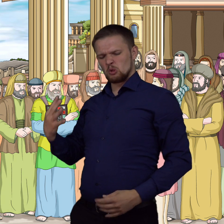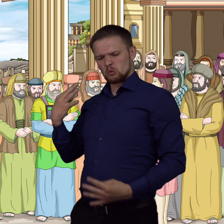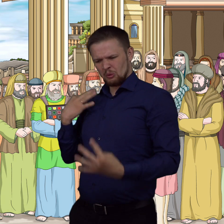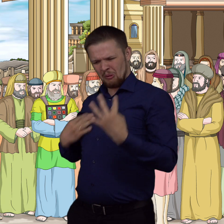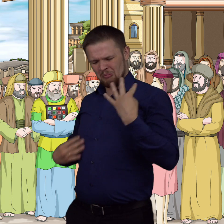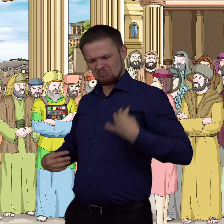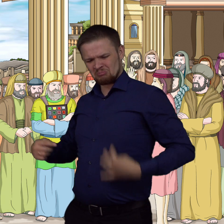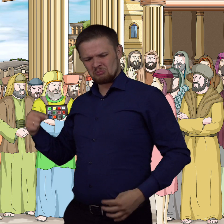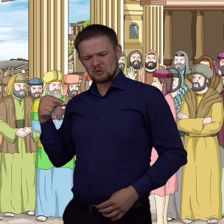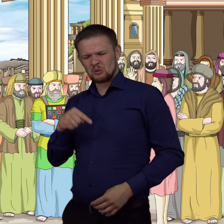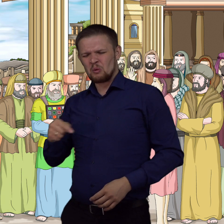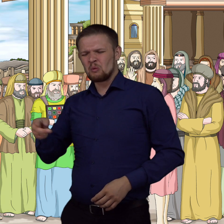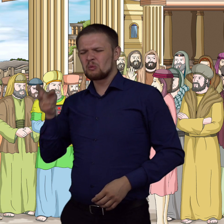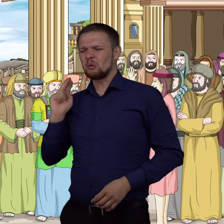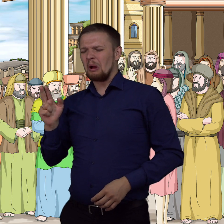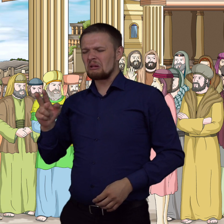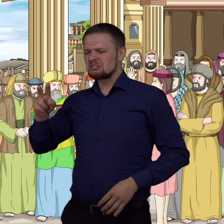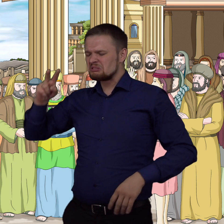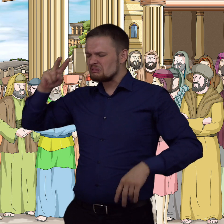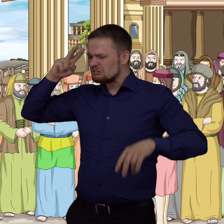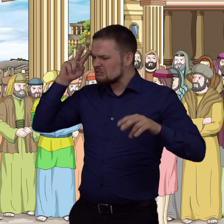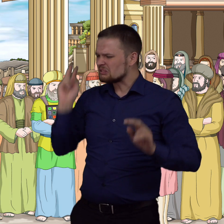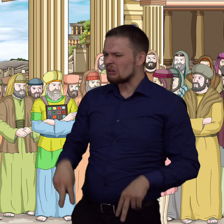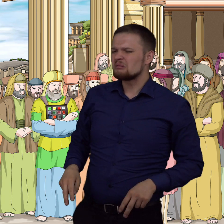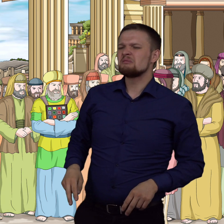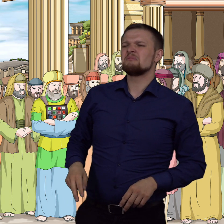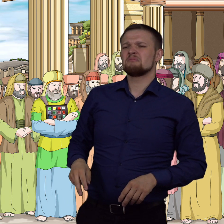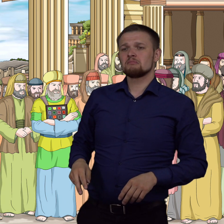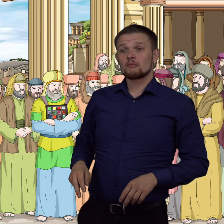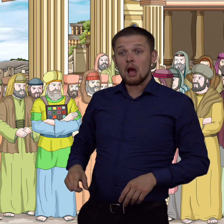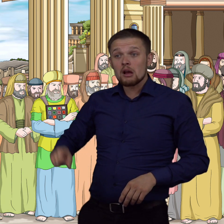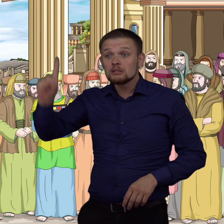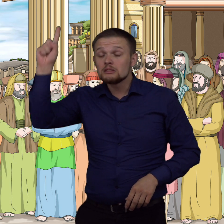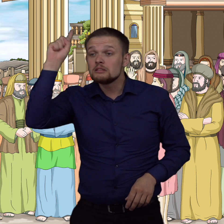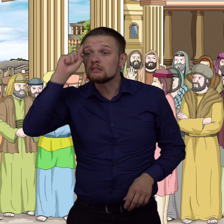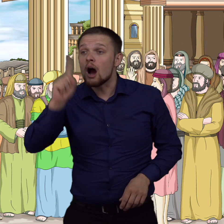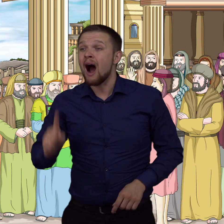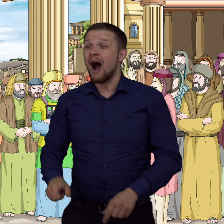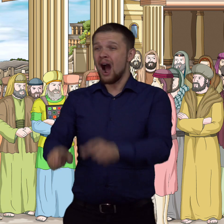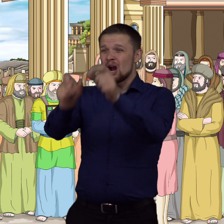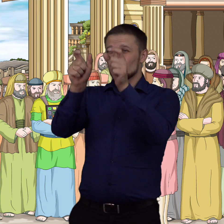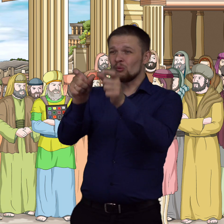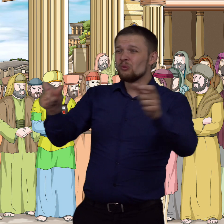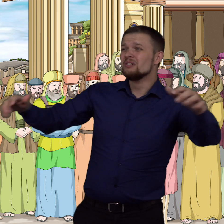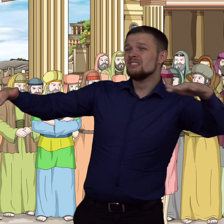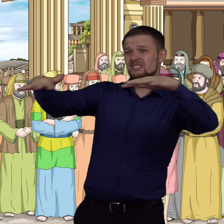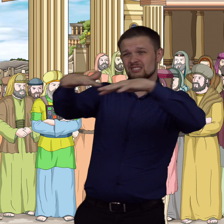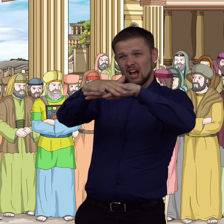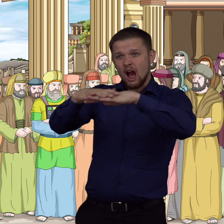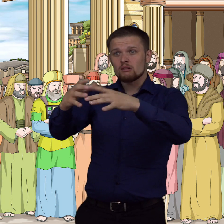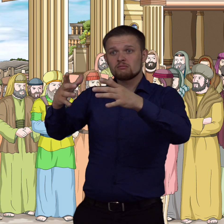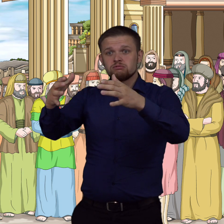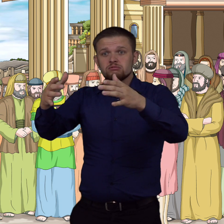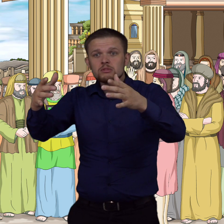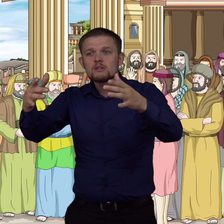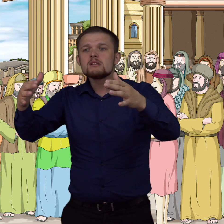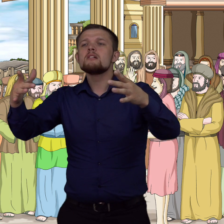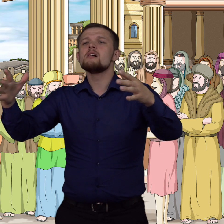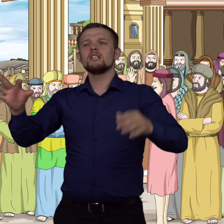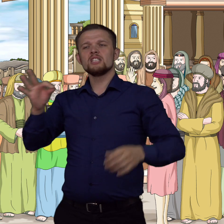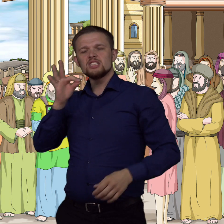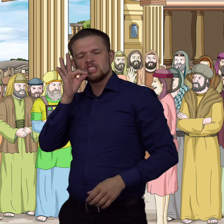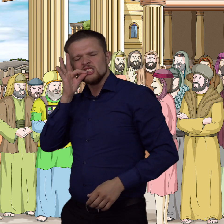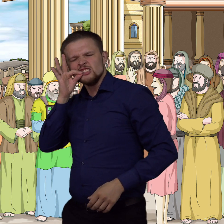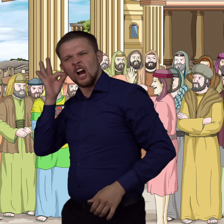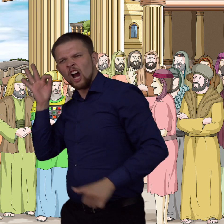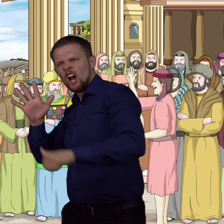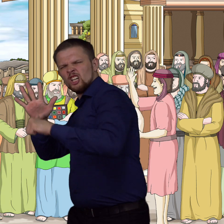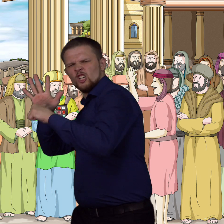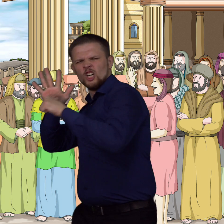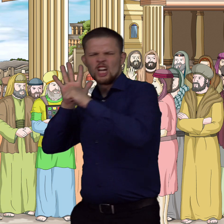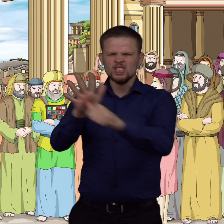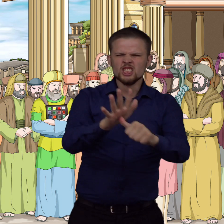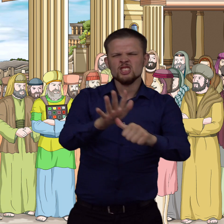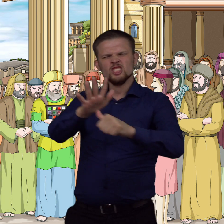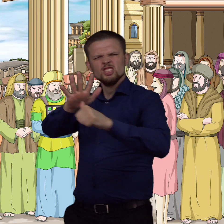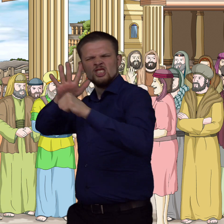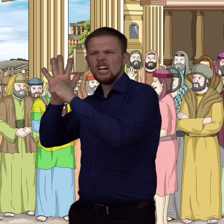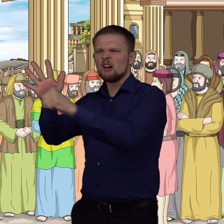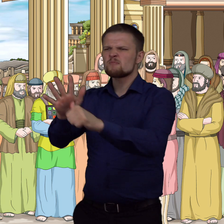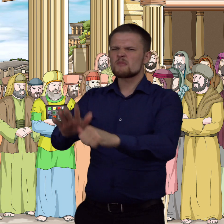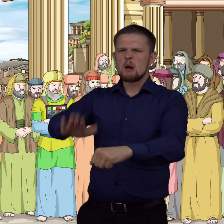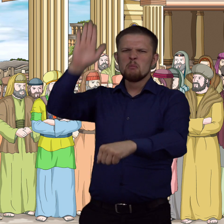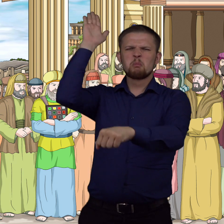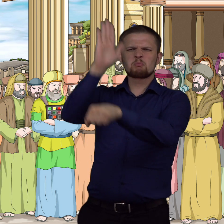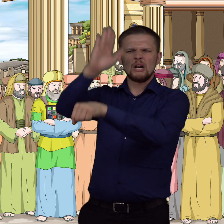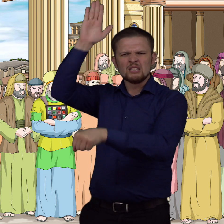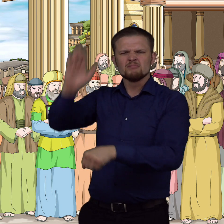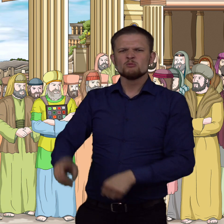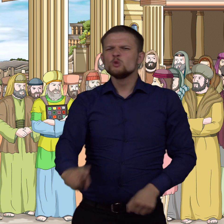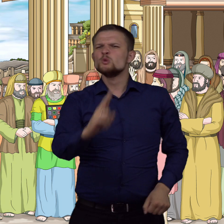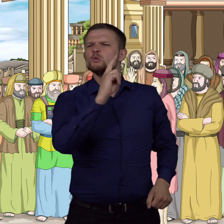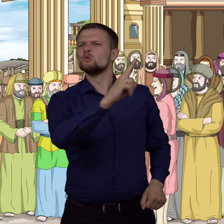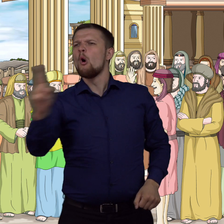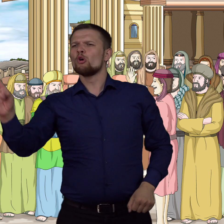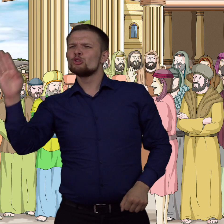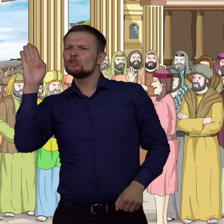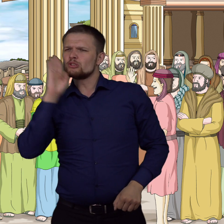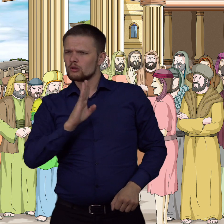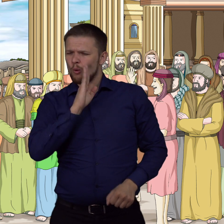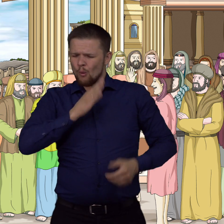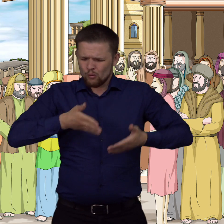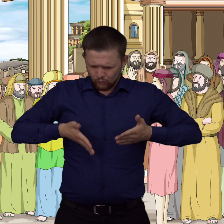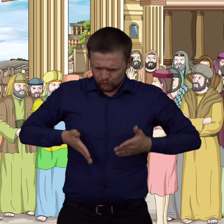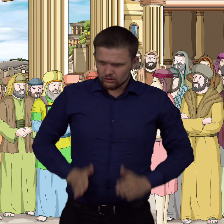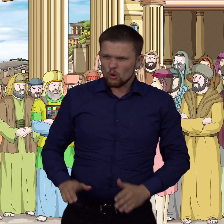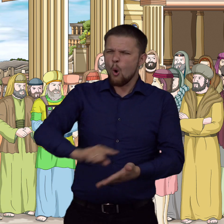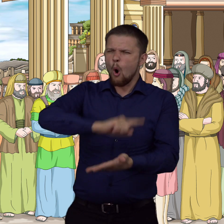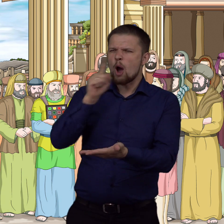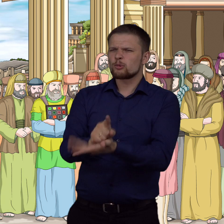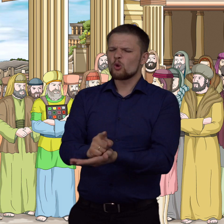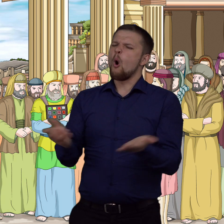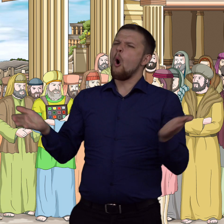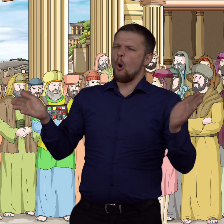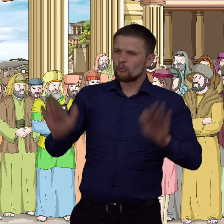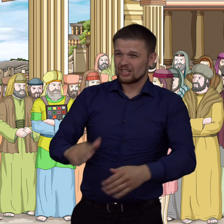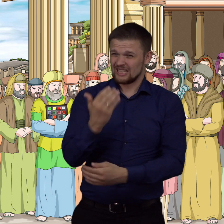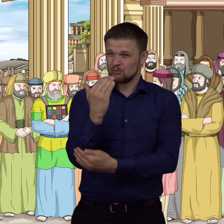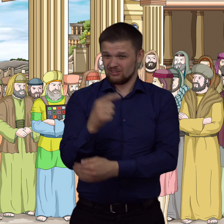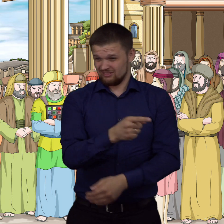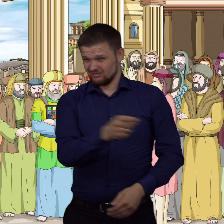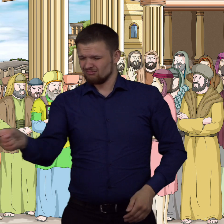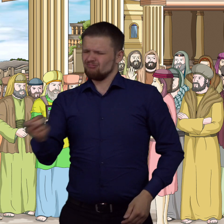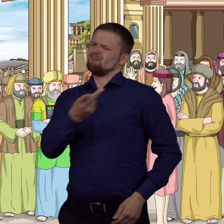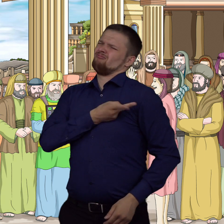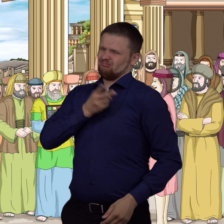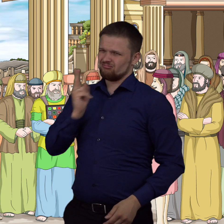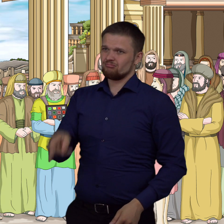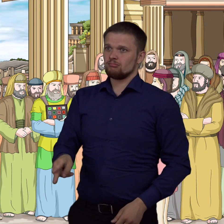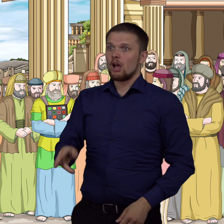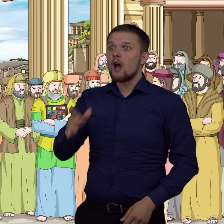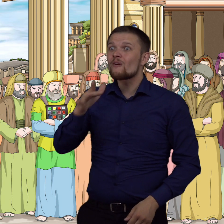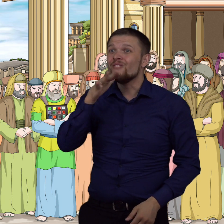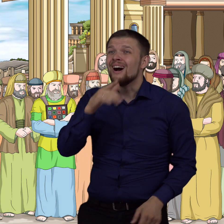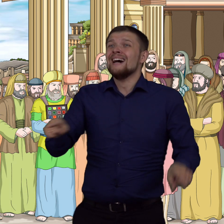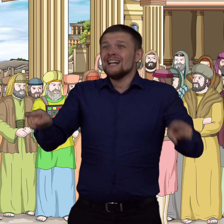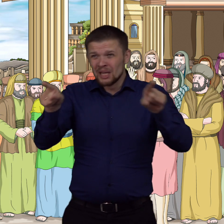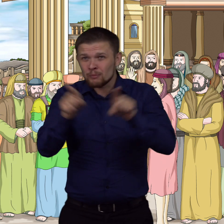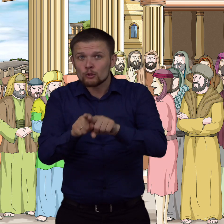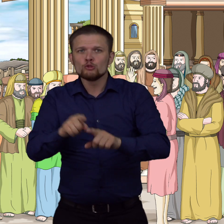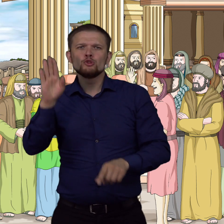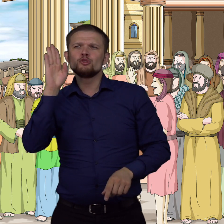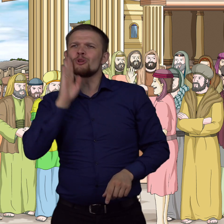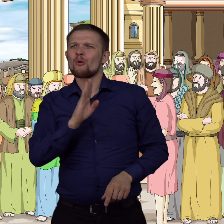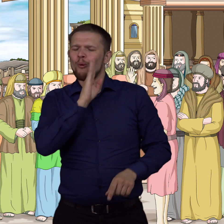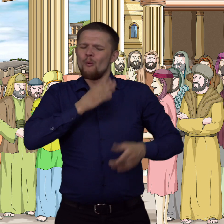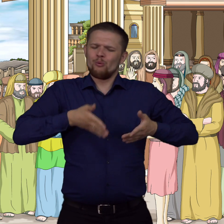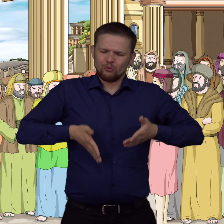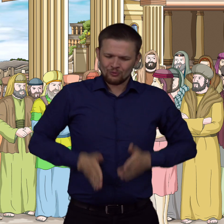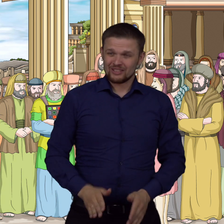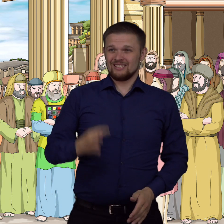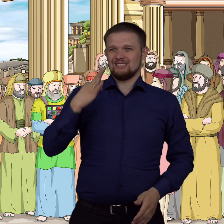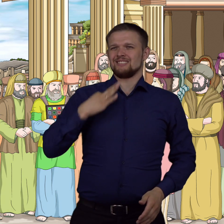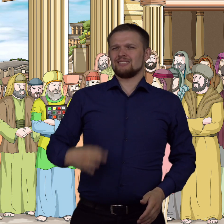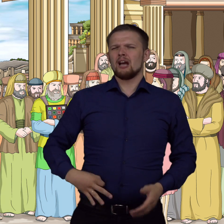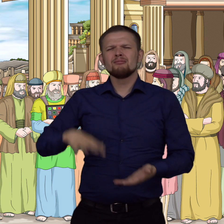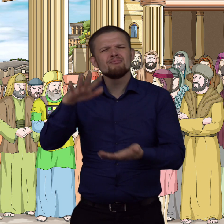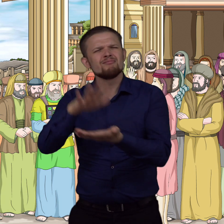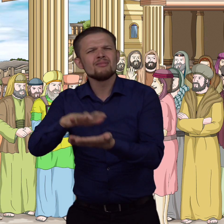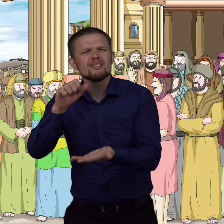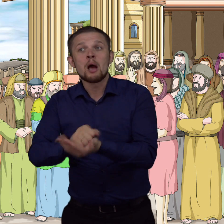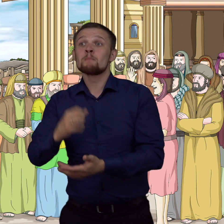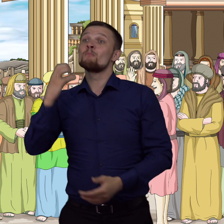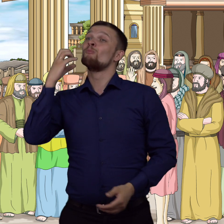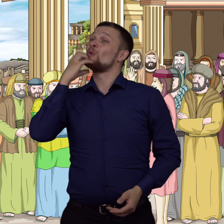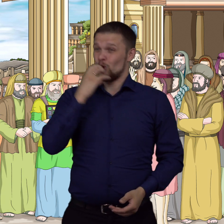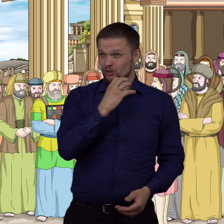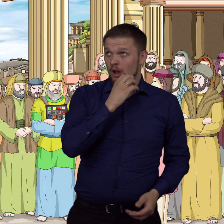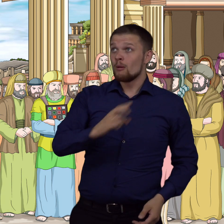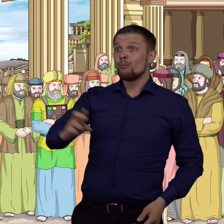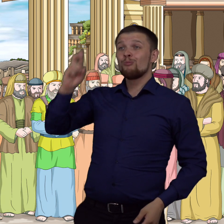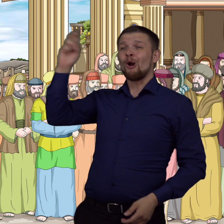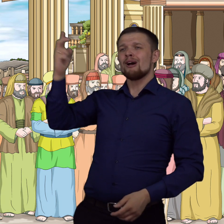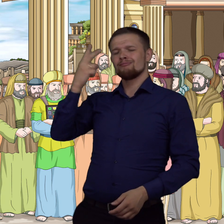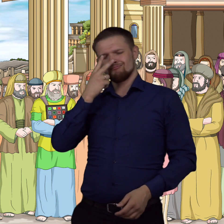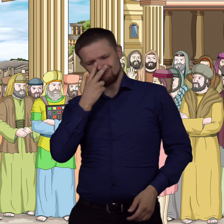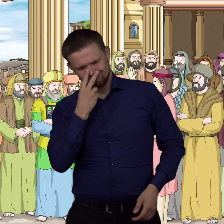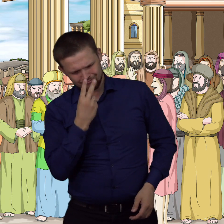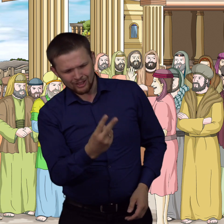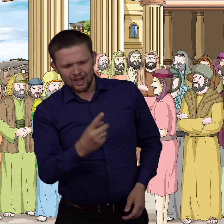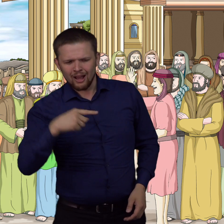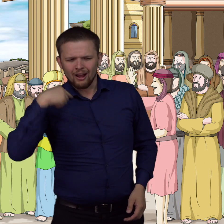He exploited our people and oppressed our fathers, forcing them to abandon their infants so they would die.